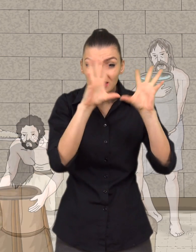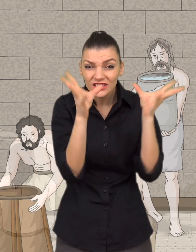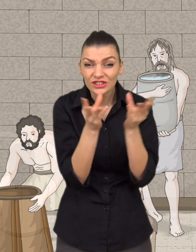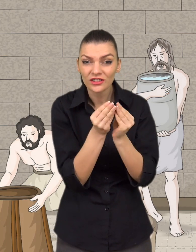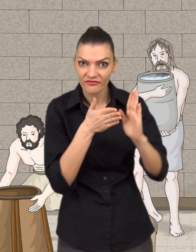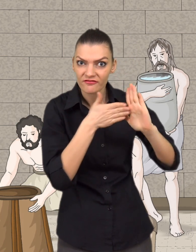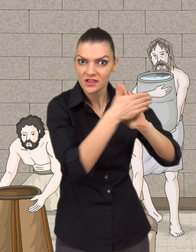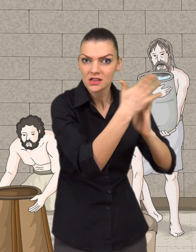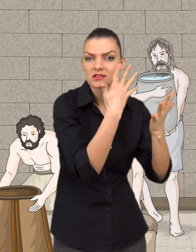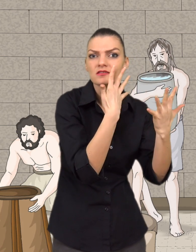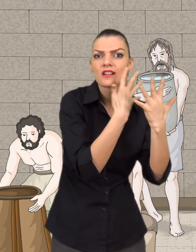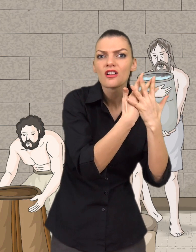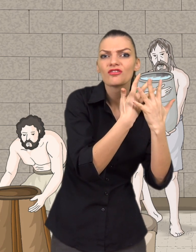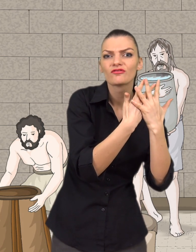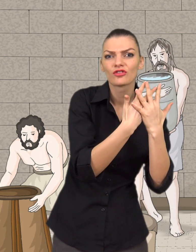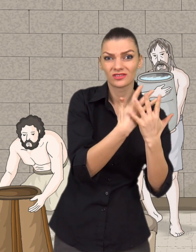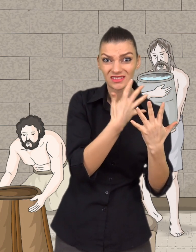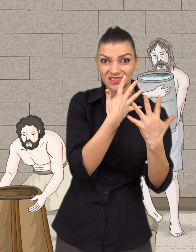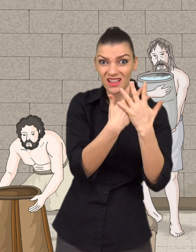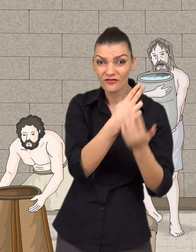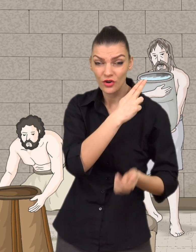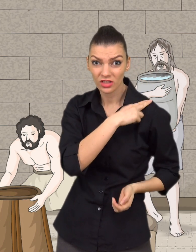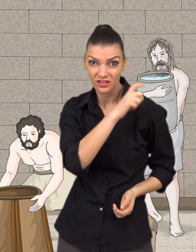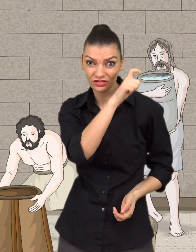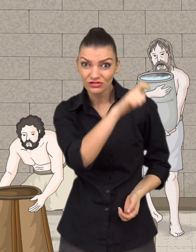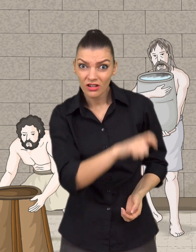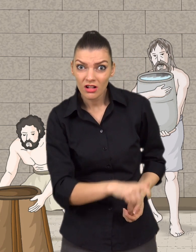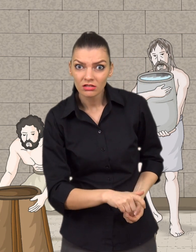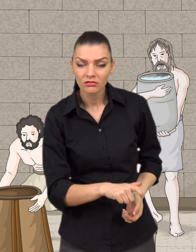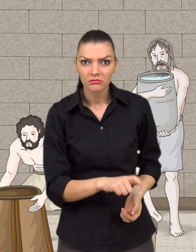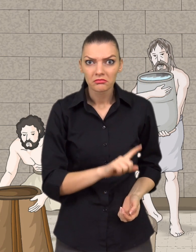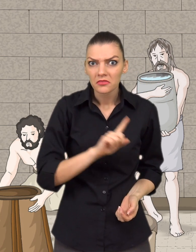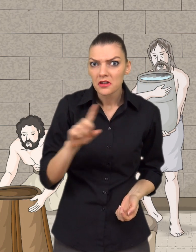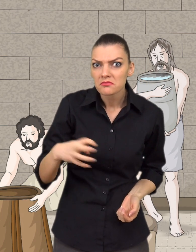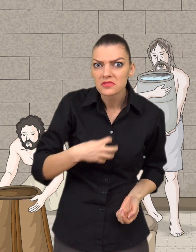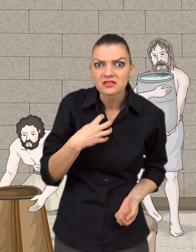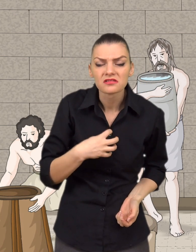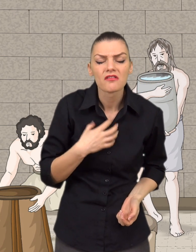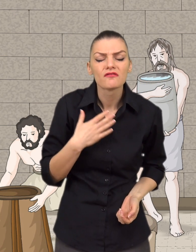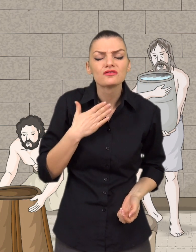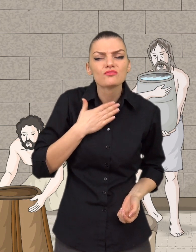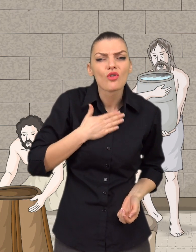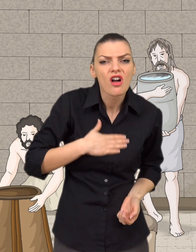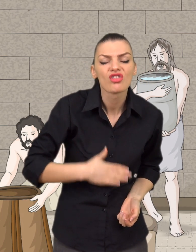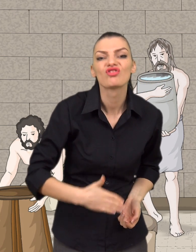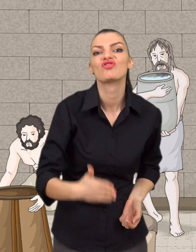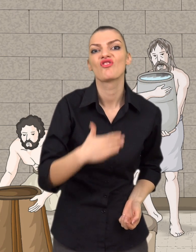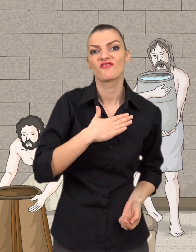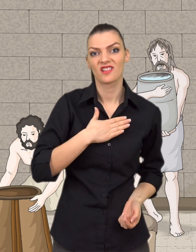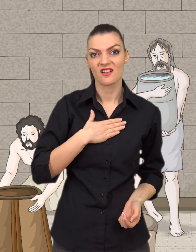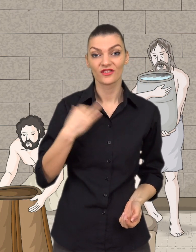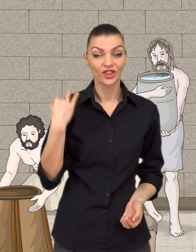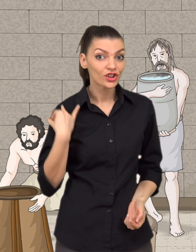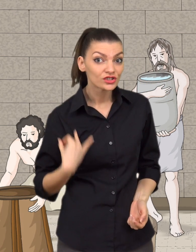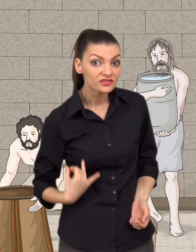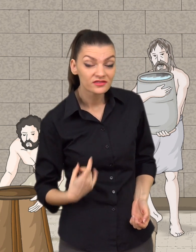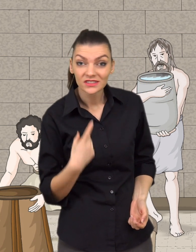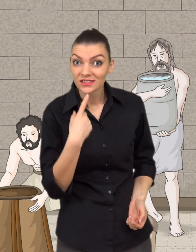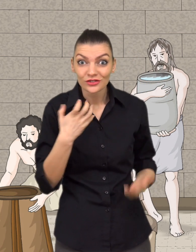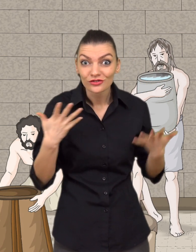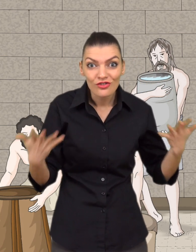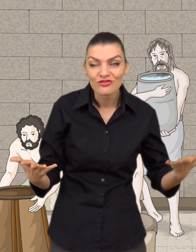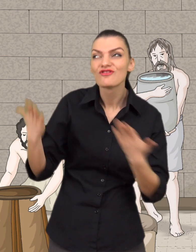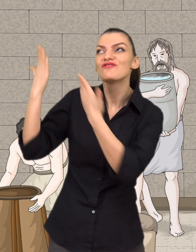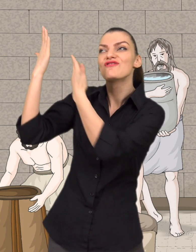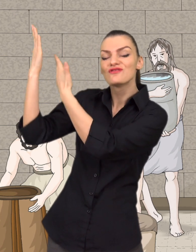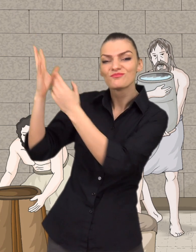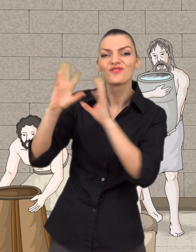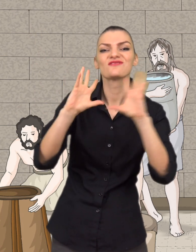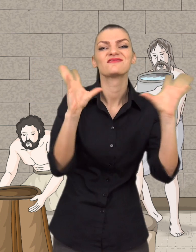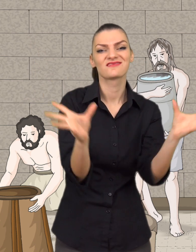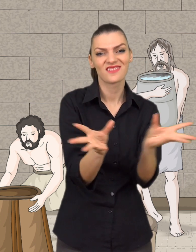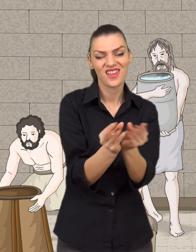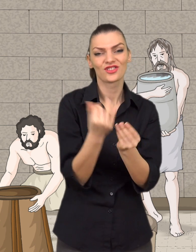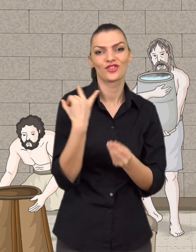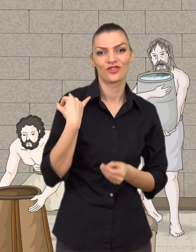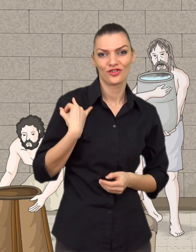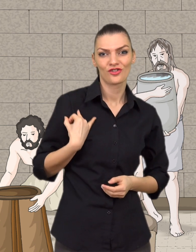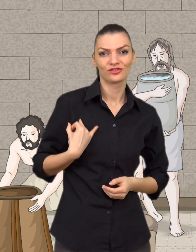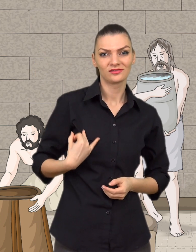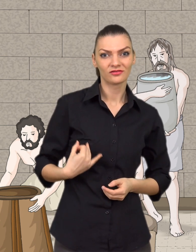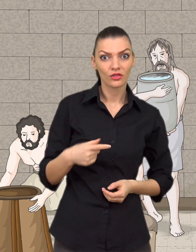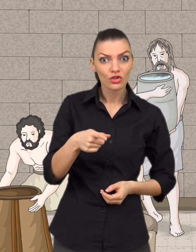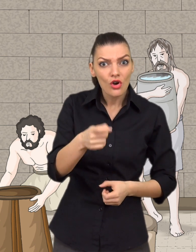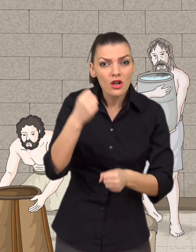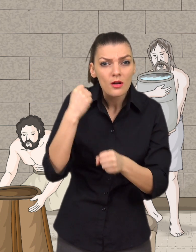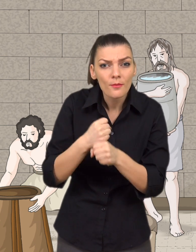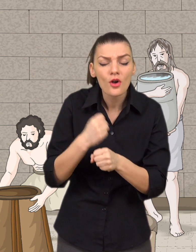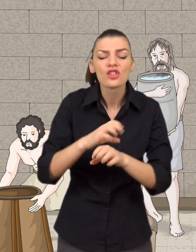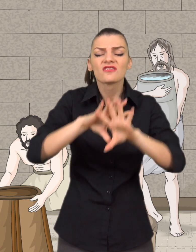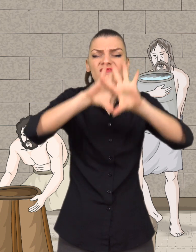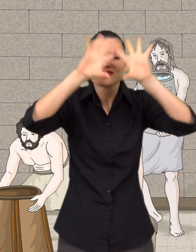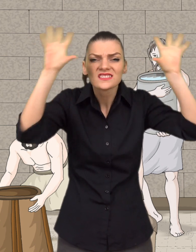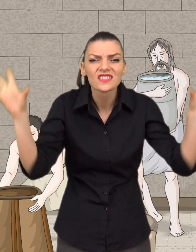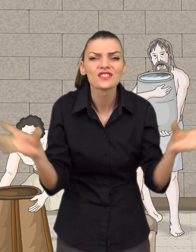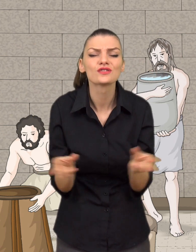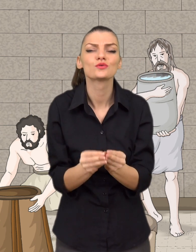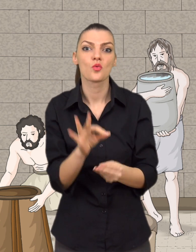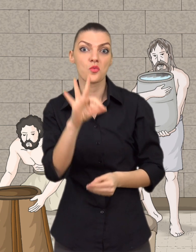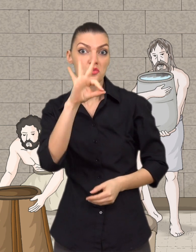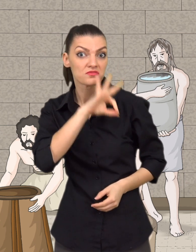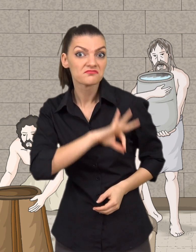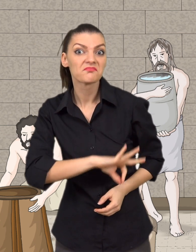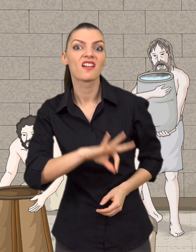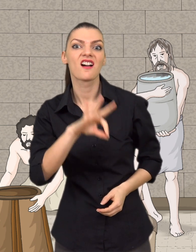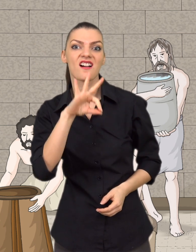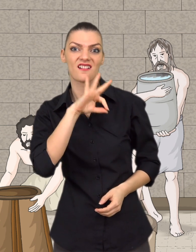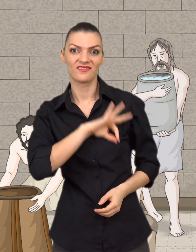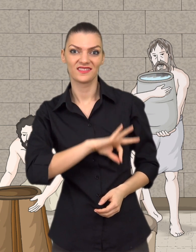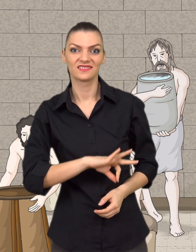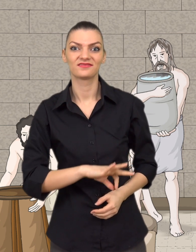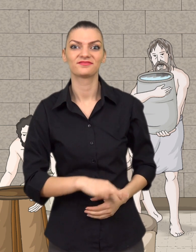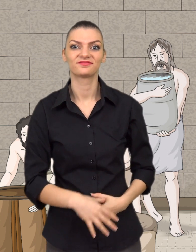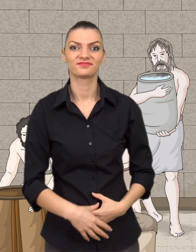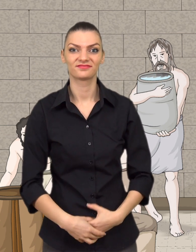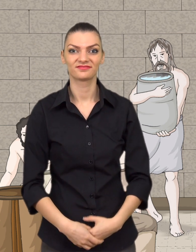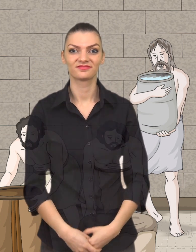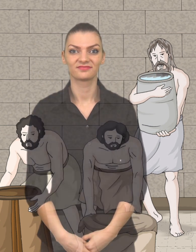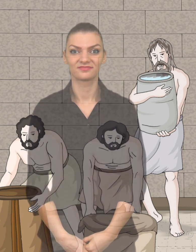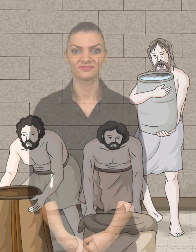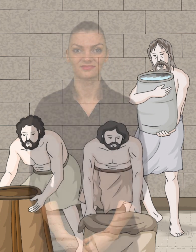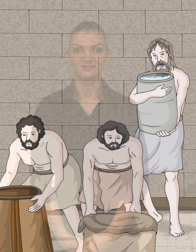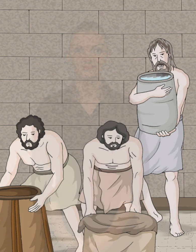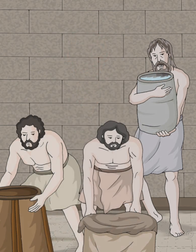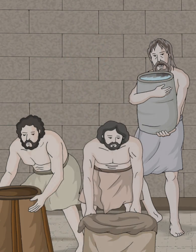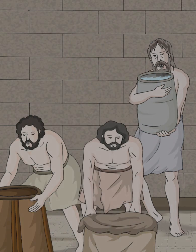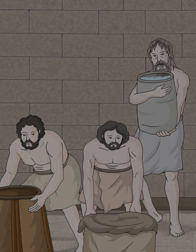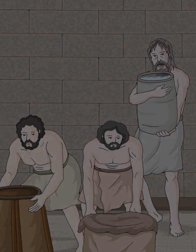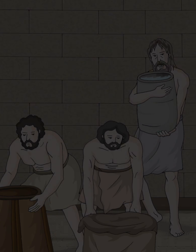The warden did not concern himself with anything under Joseph’s care, because the LORD was with Joseph and gave him success in whatever he did.